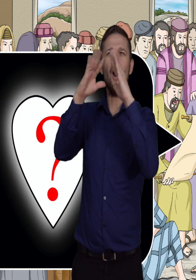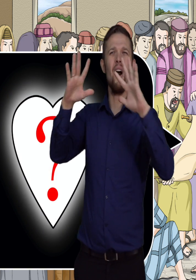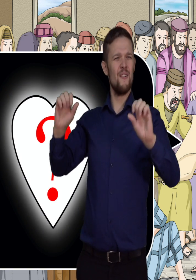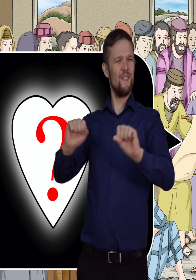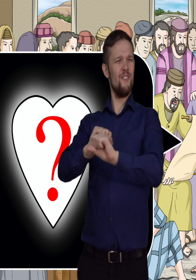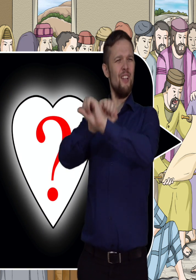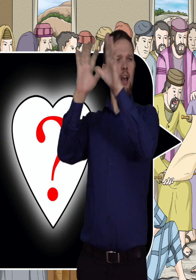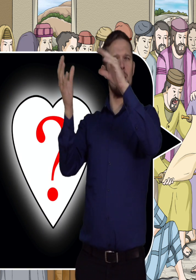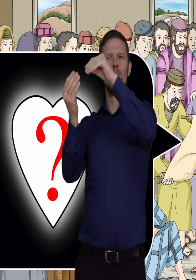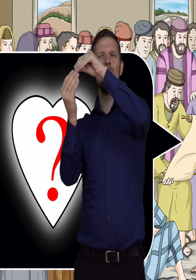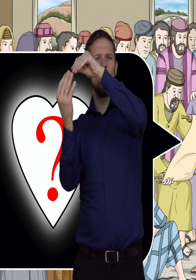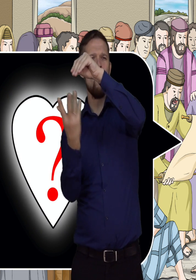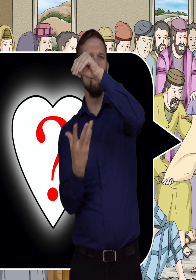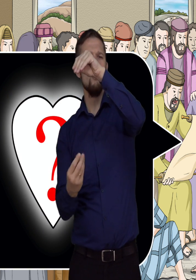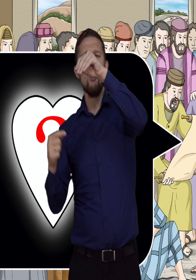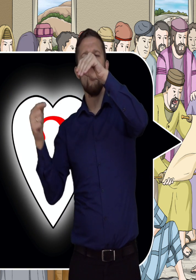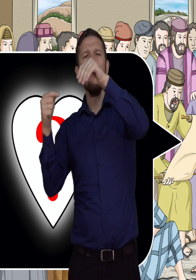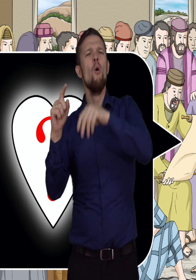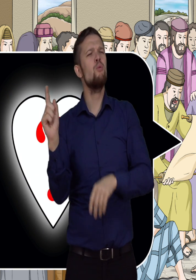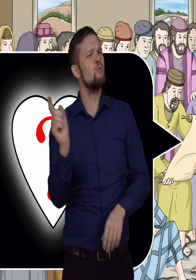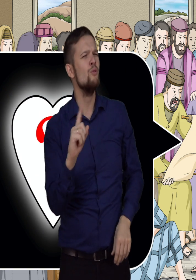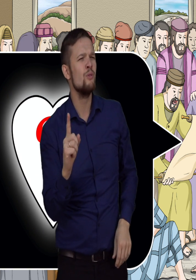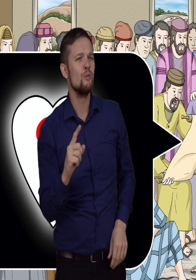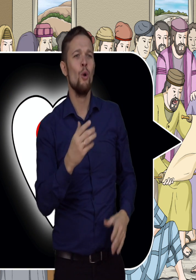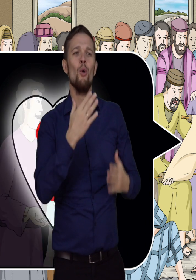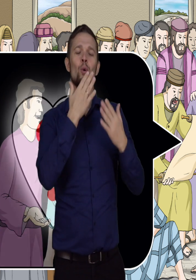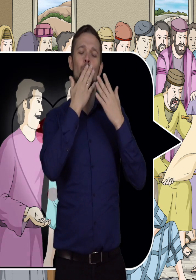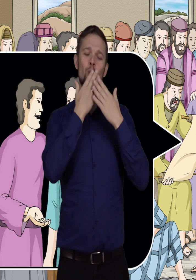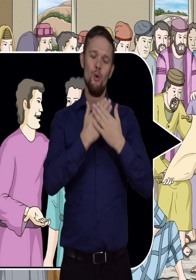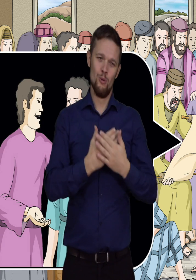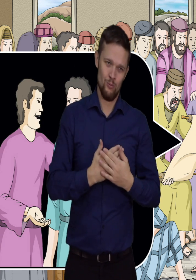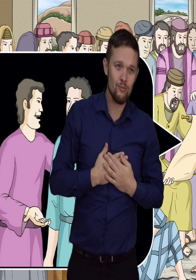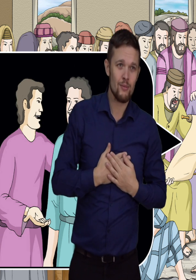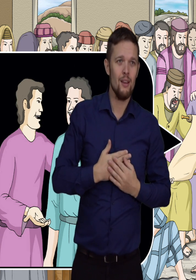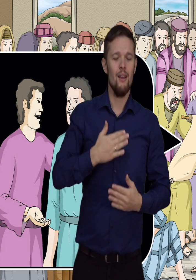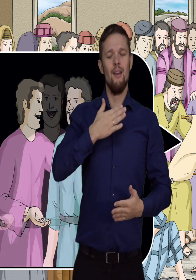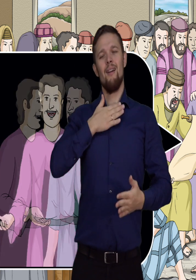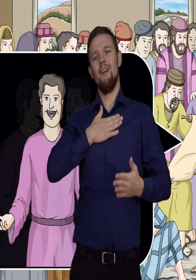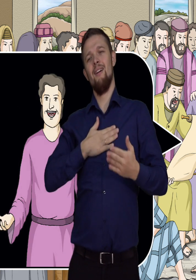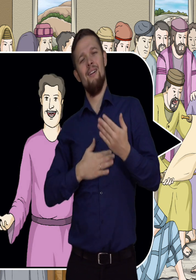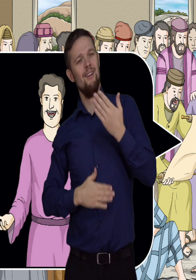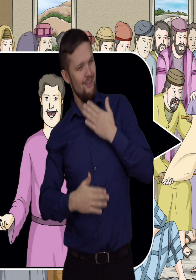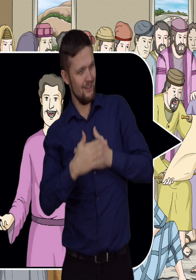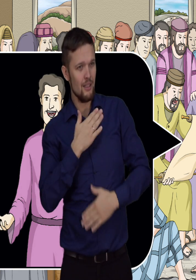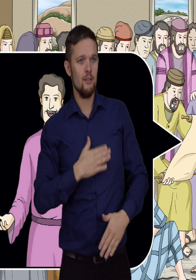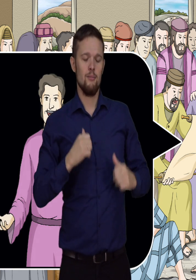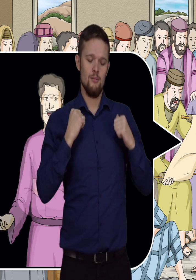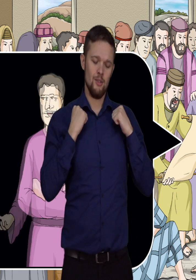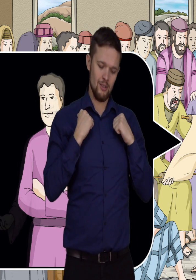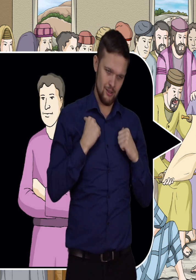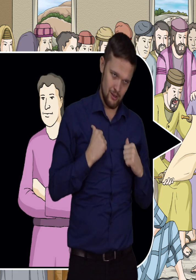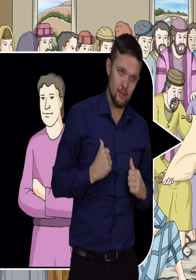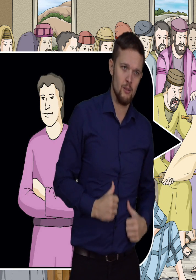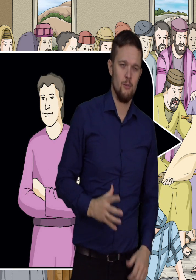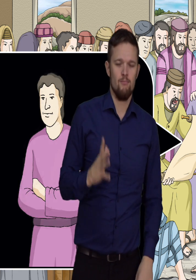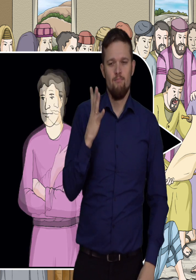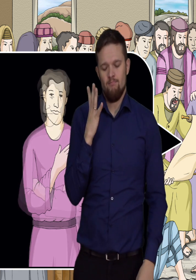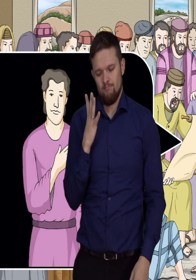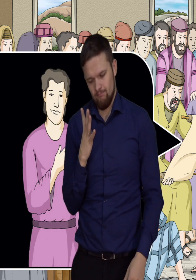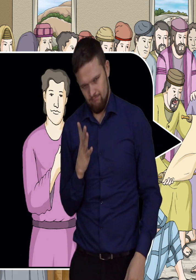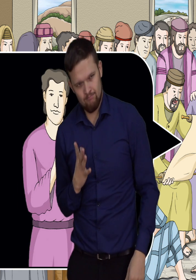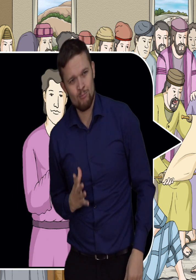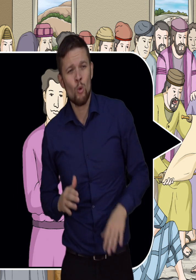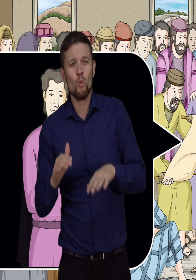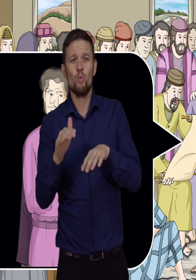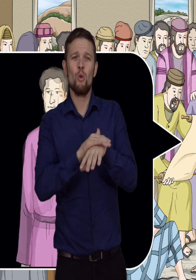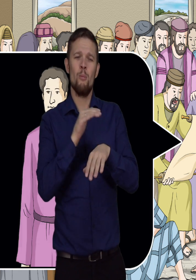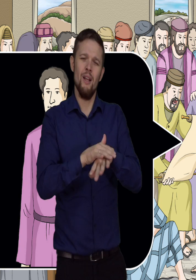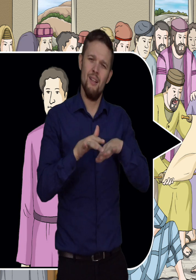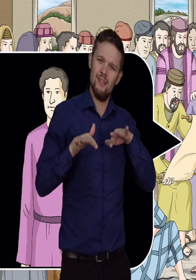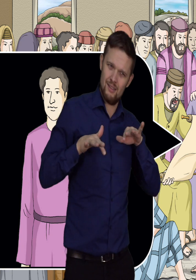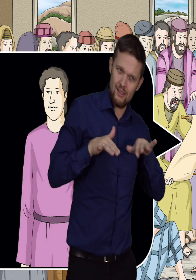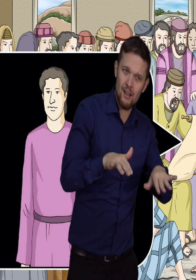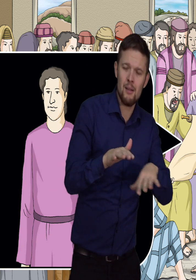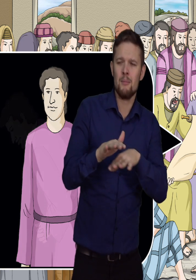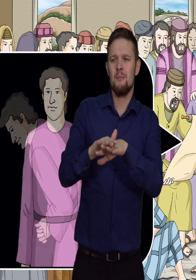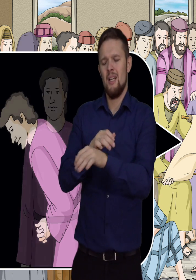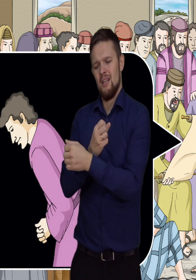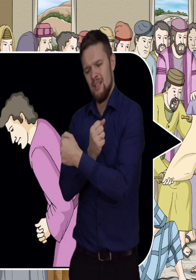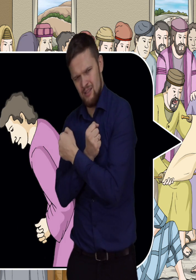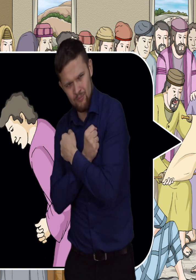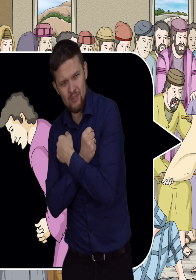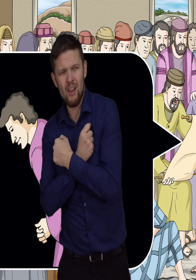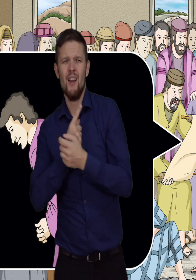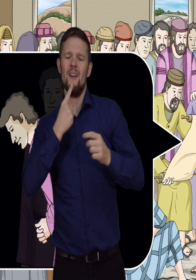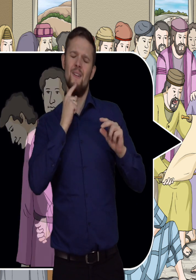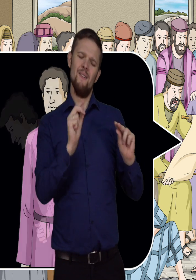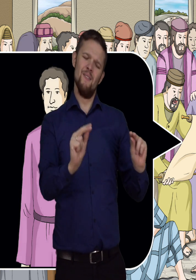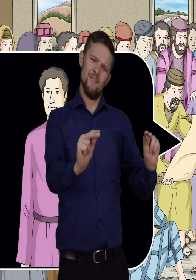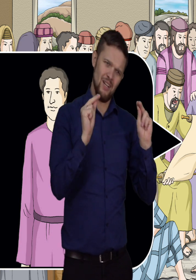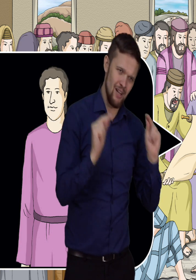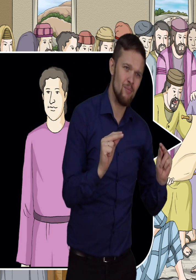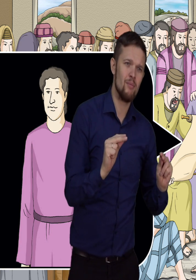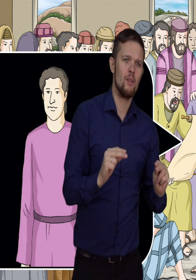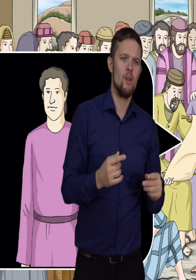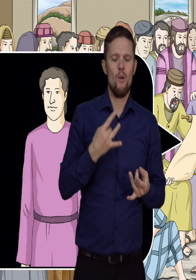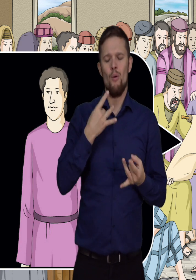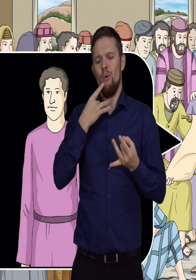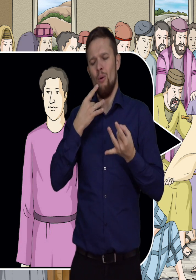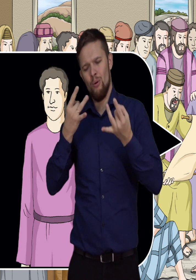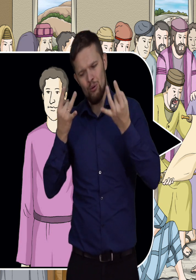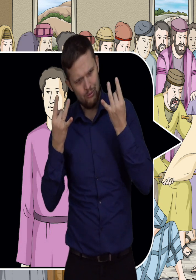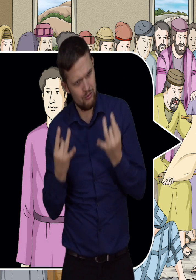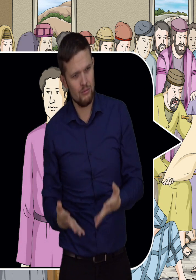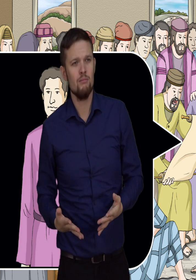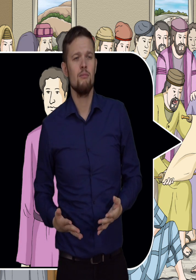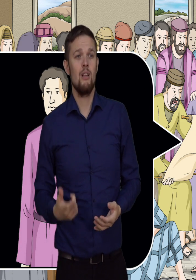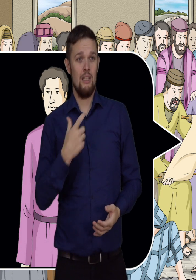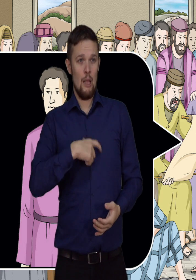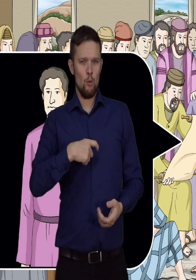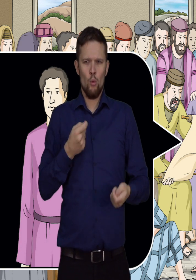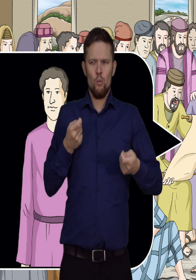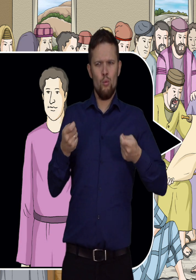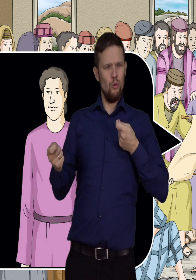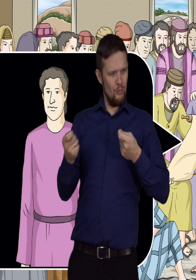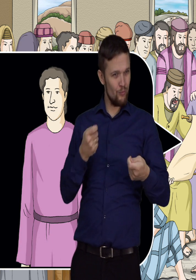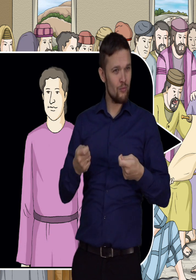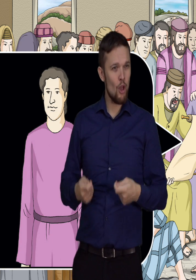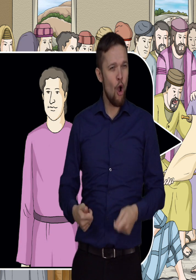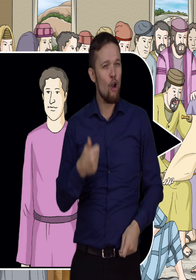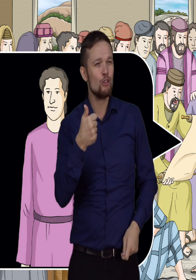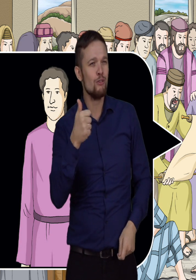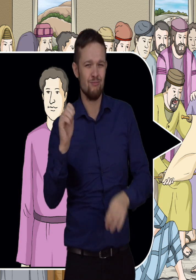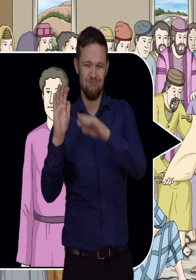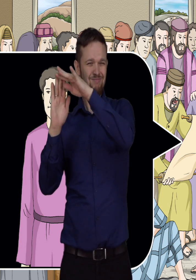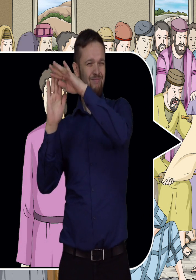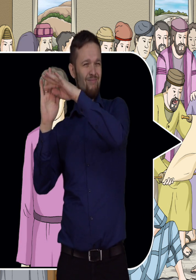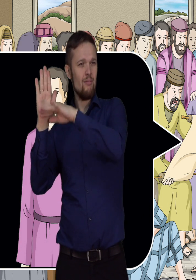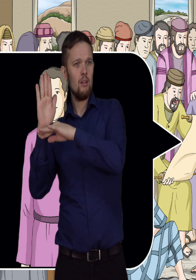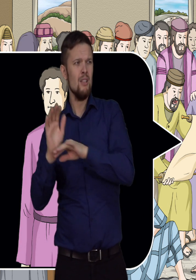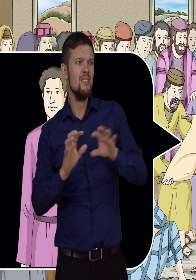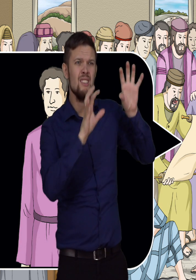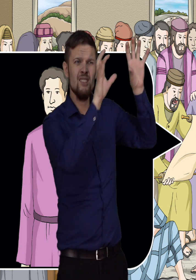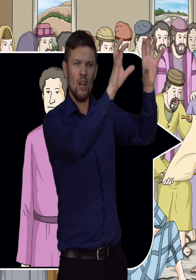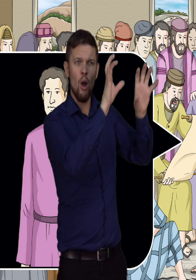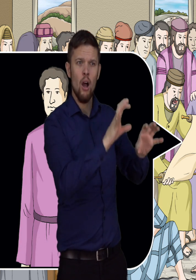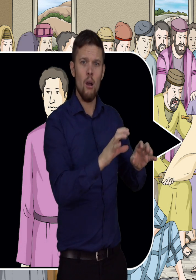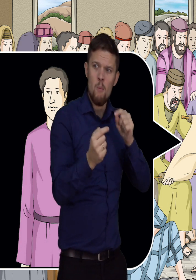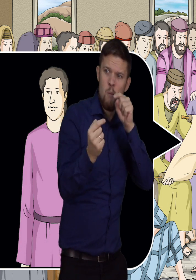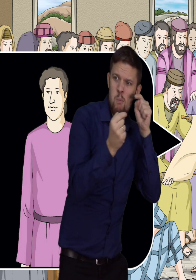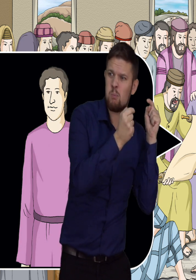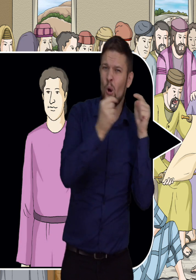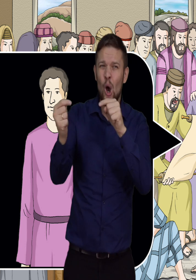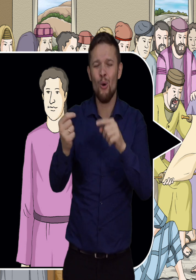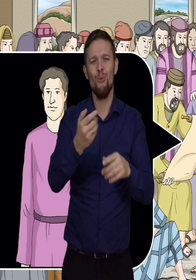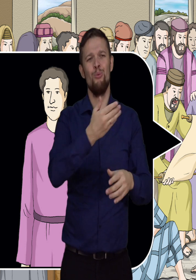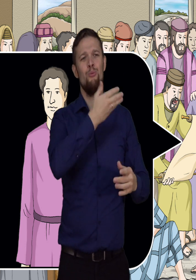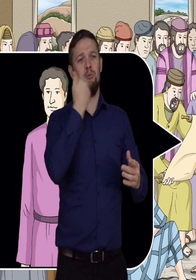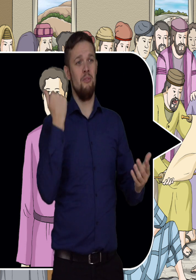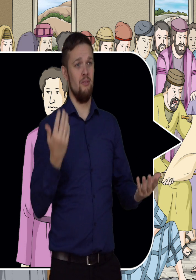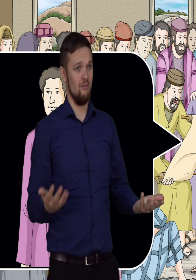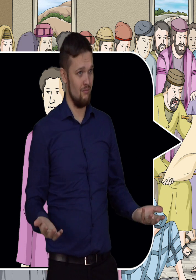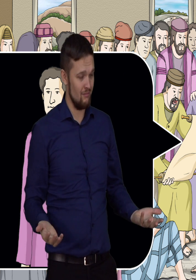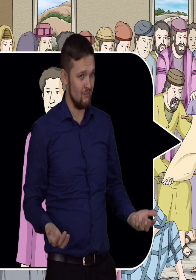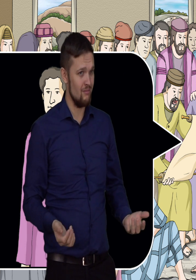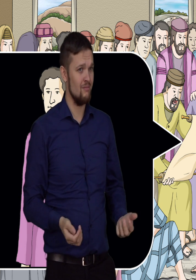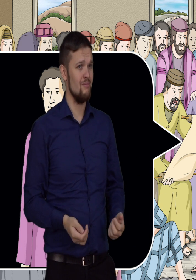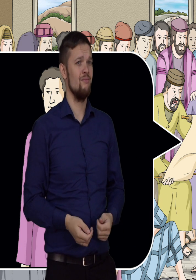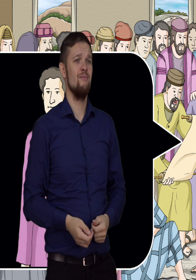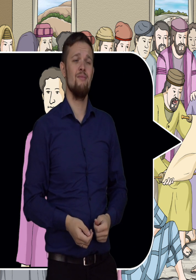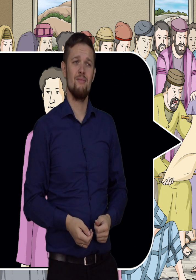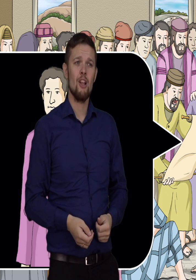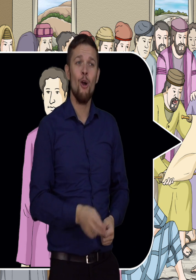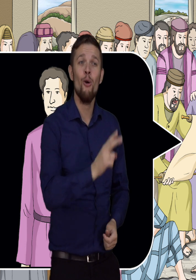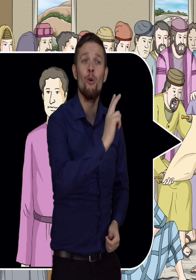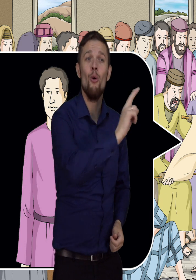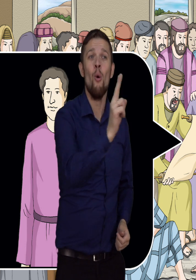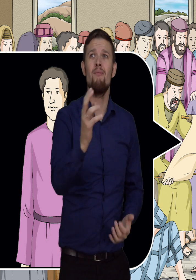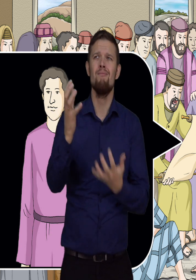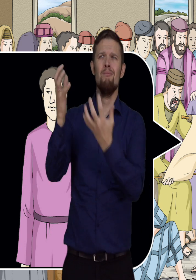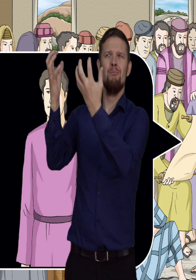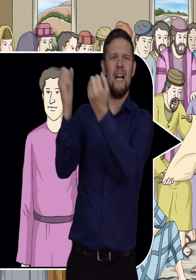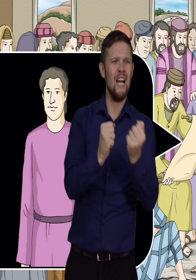But the fruit of the Spirit is love, joy, peace, patience, kindness, goodness, faithfulness, gentleness, and self-control.